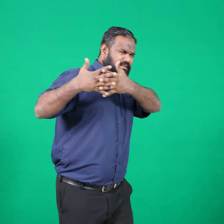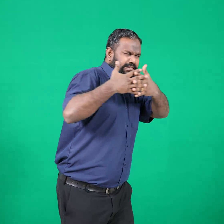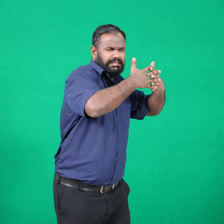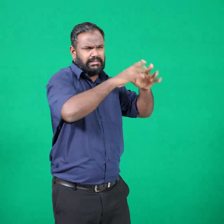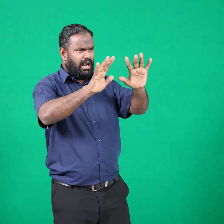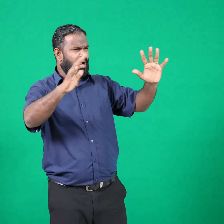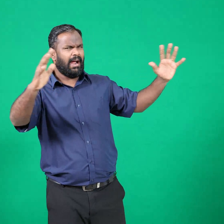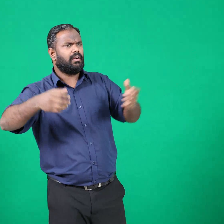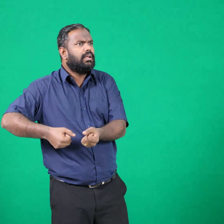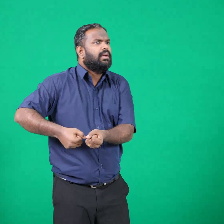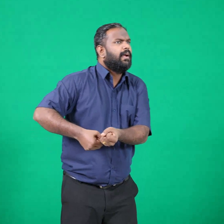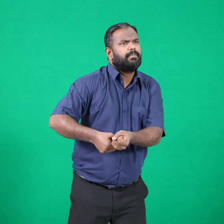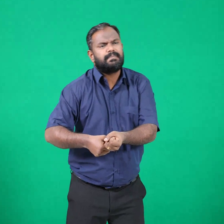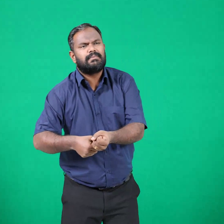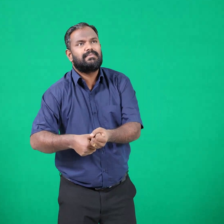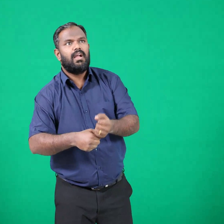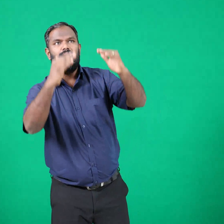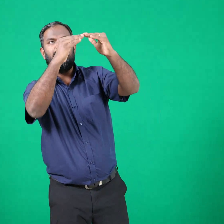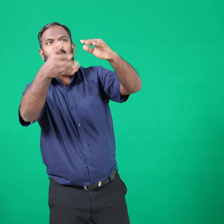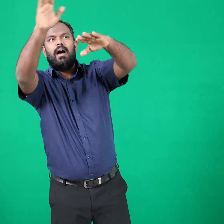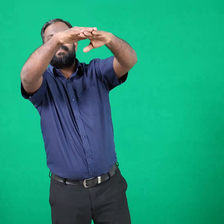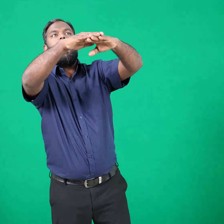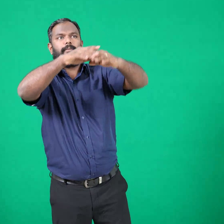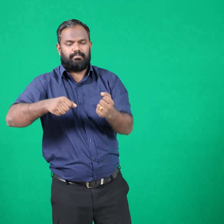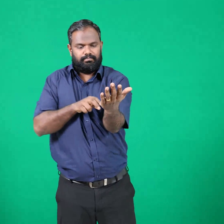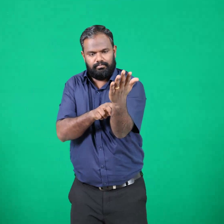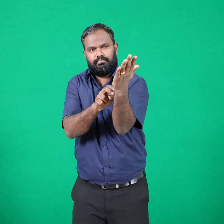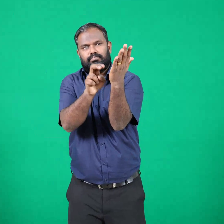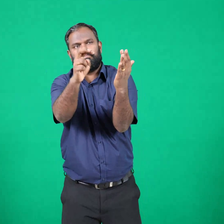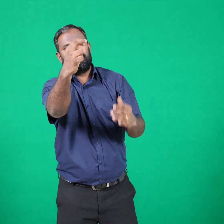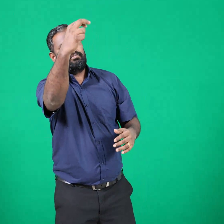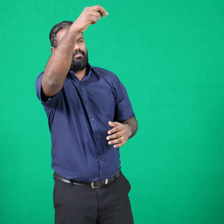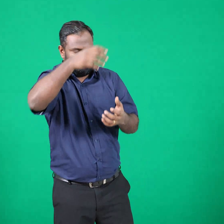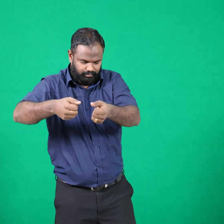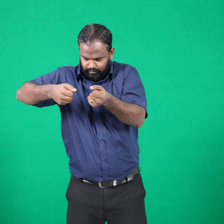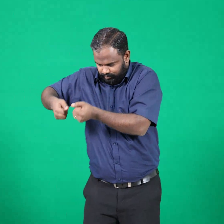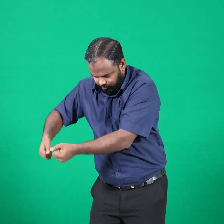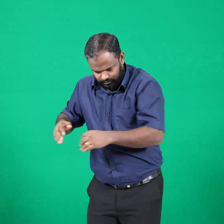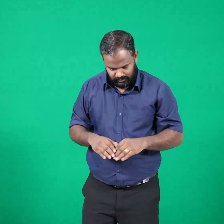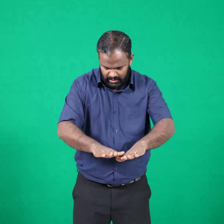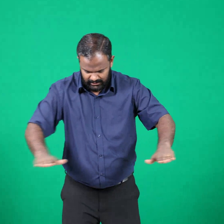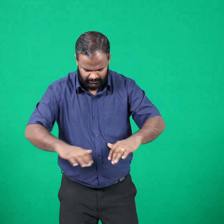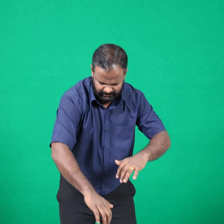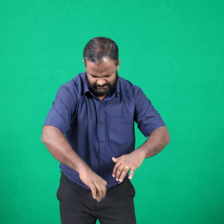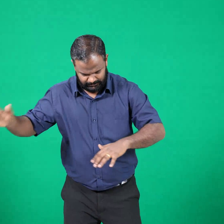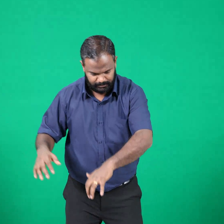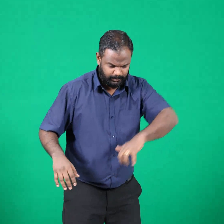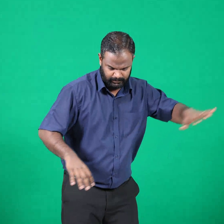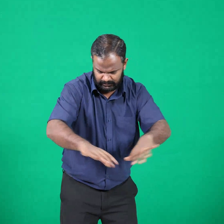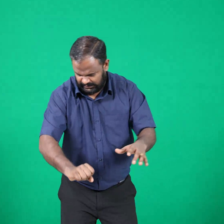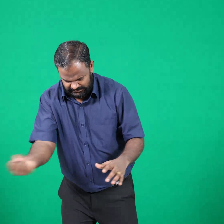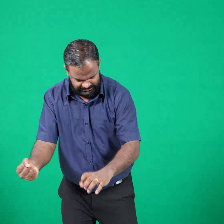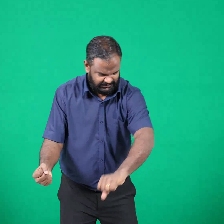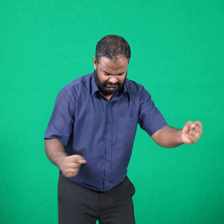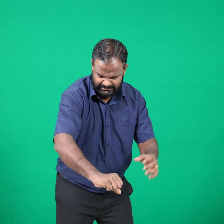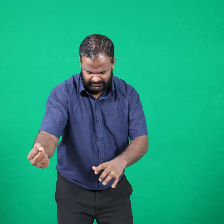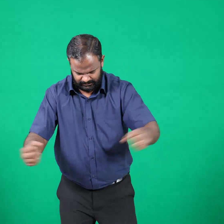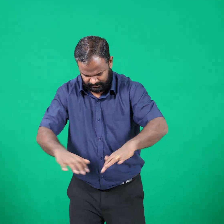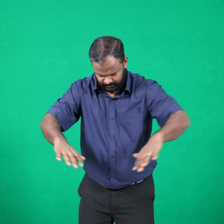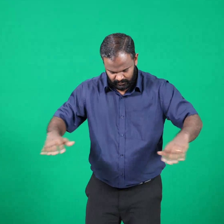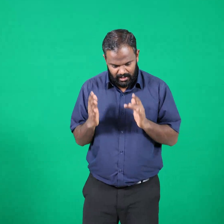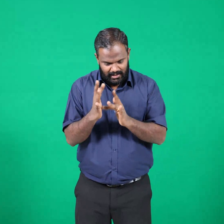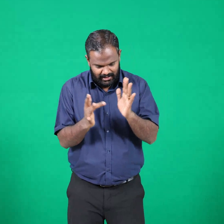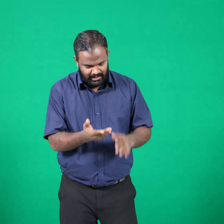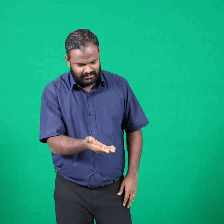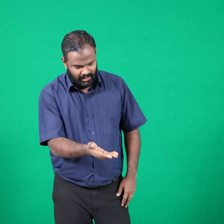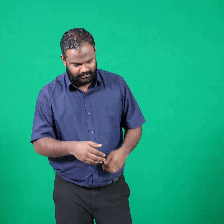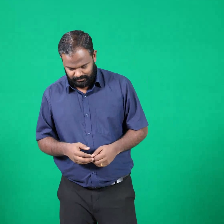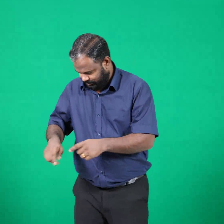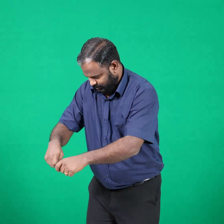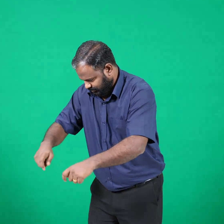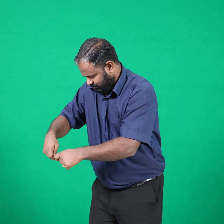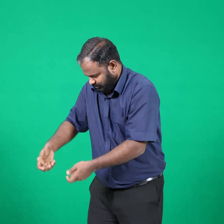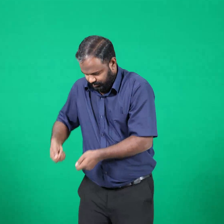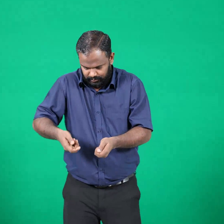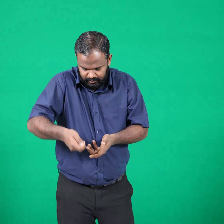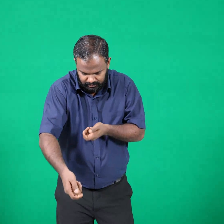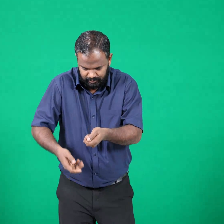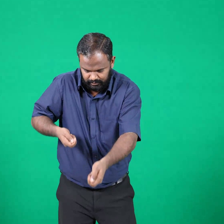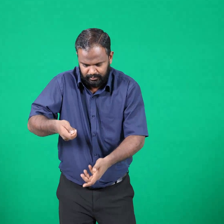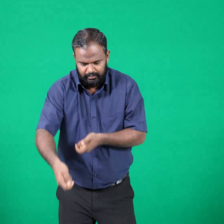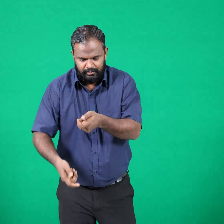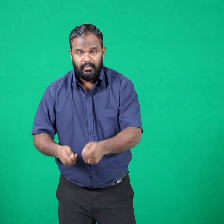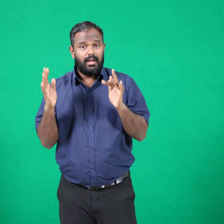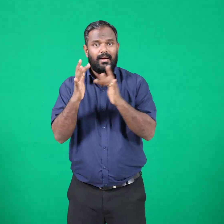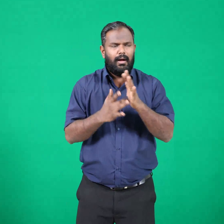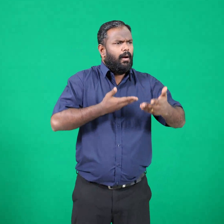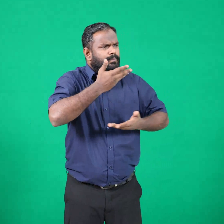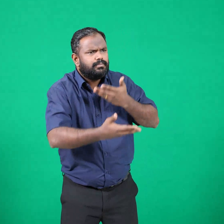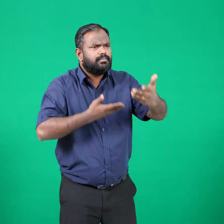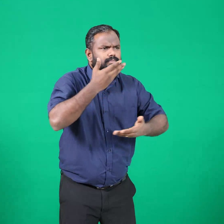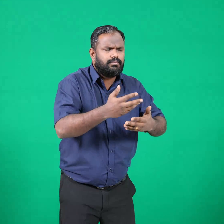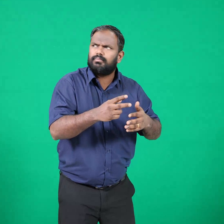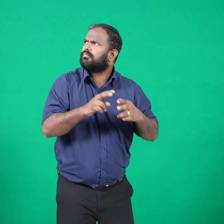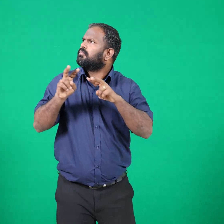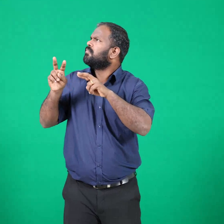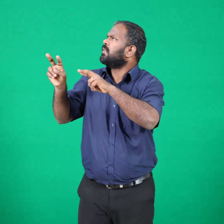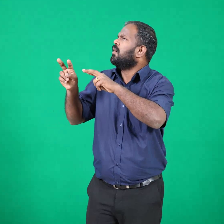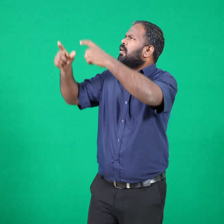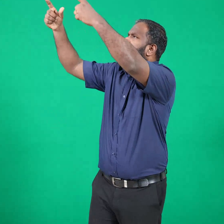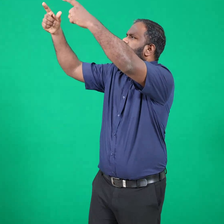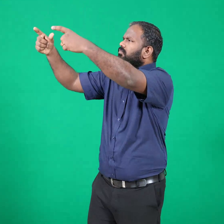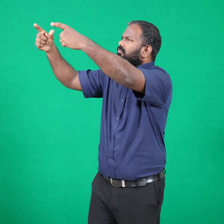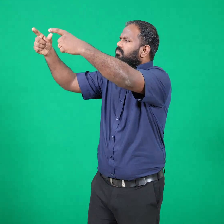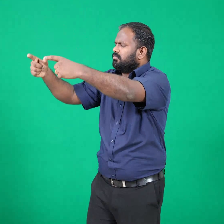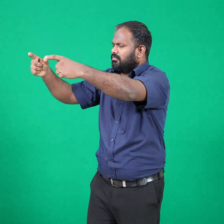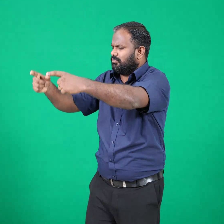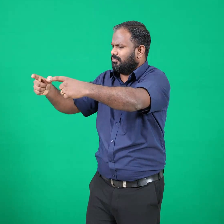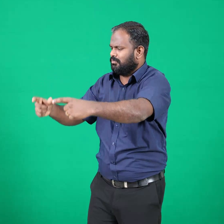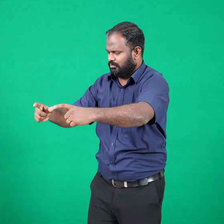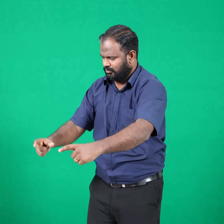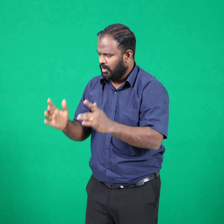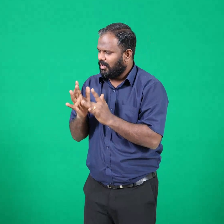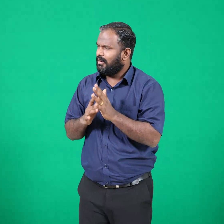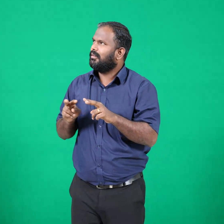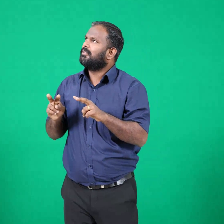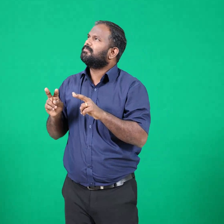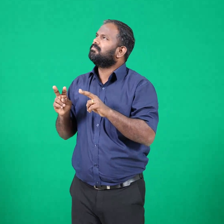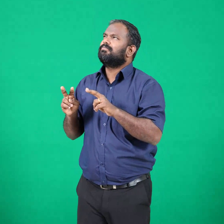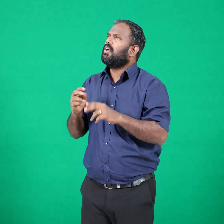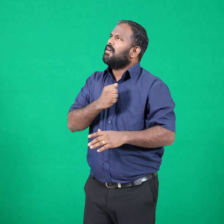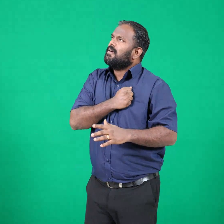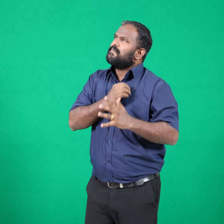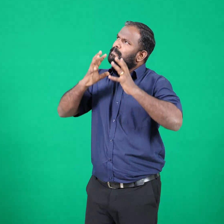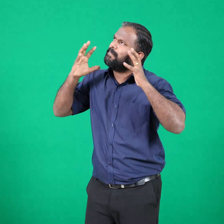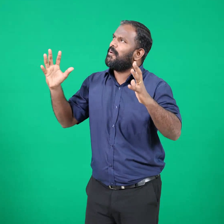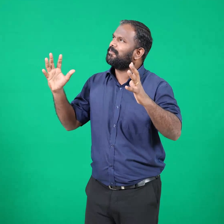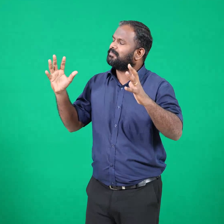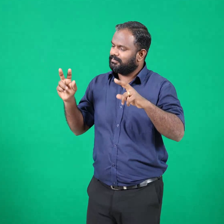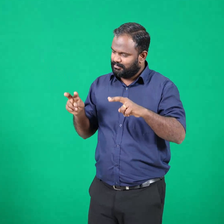So they went up on the roof and lowered him on his mat through the tiles into the middle of the crowd, right in front of Jesus.